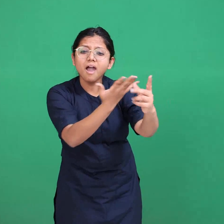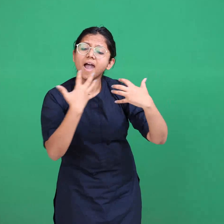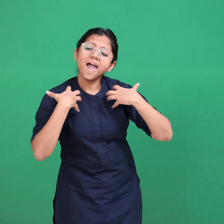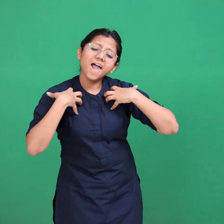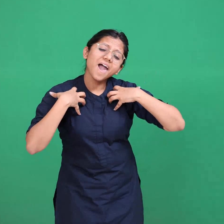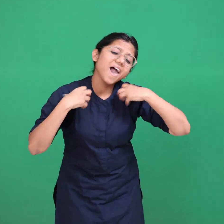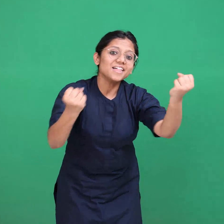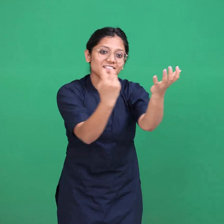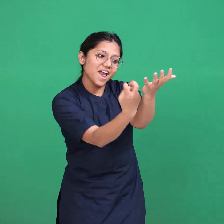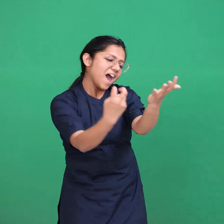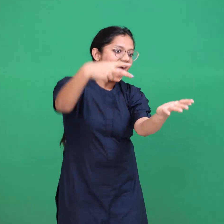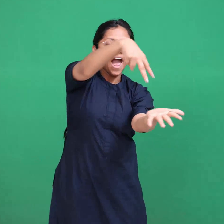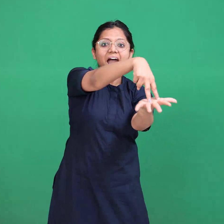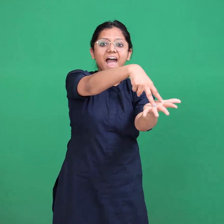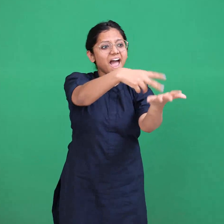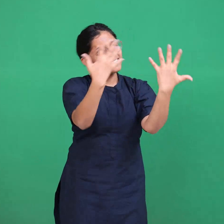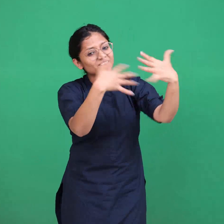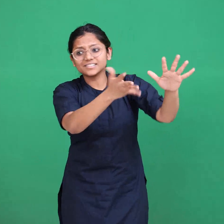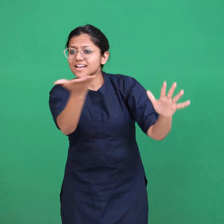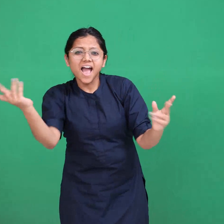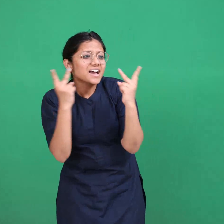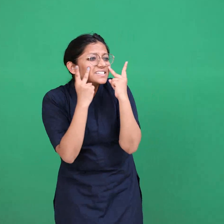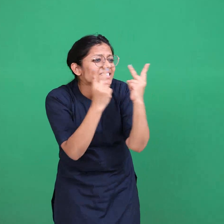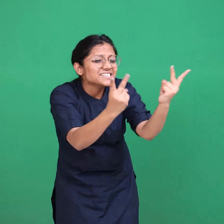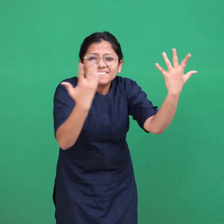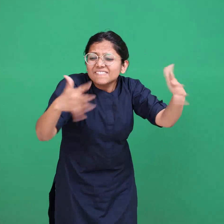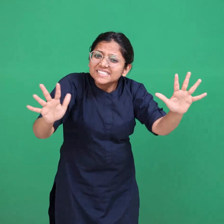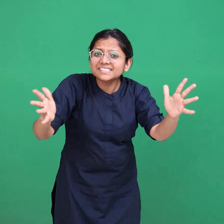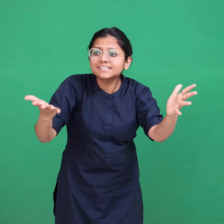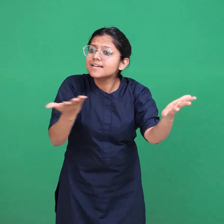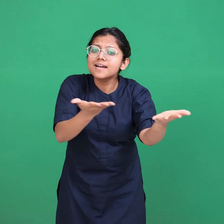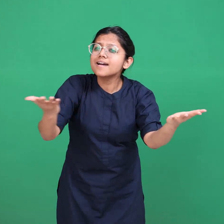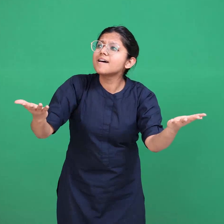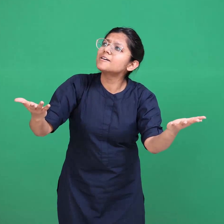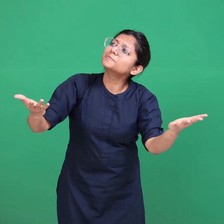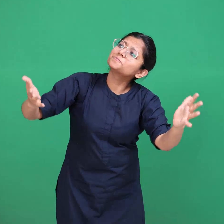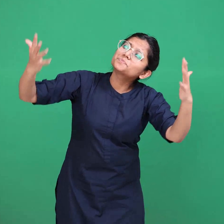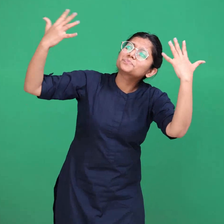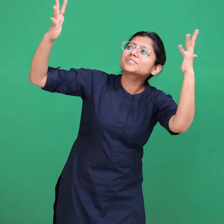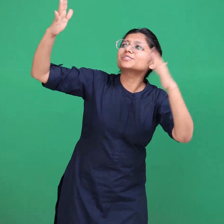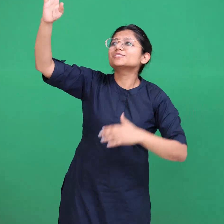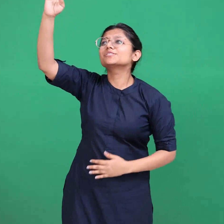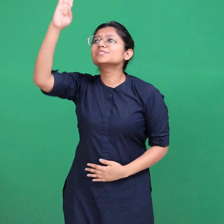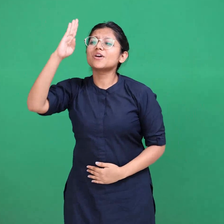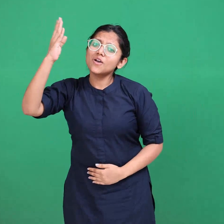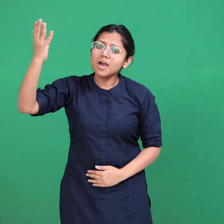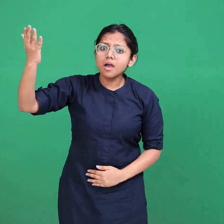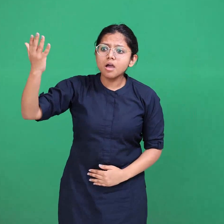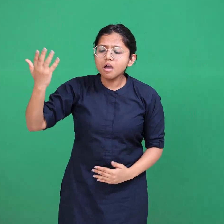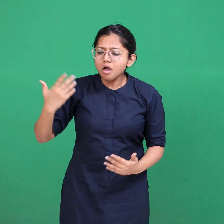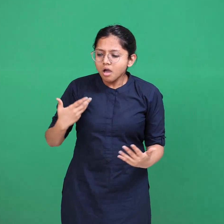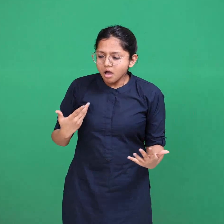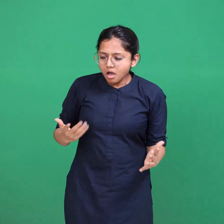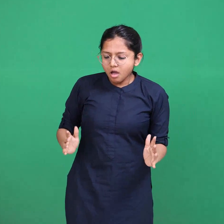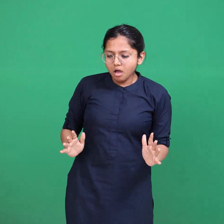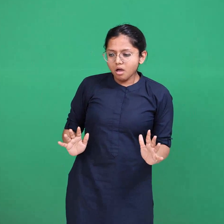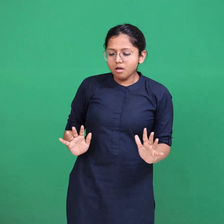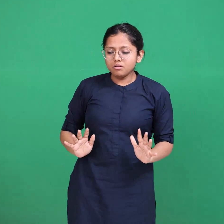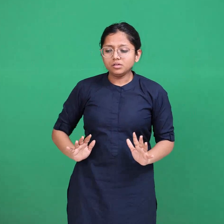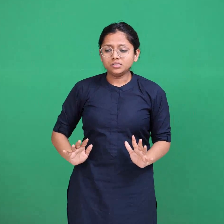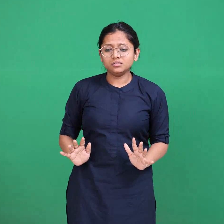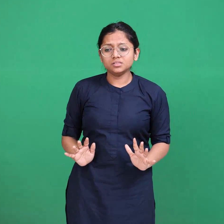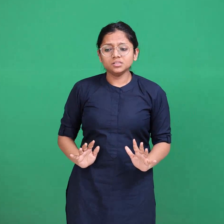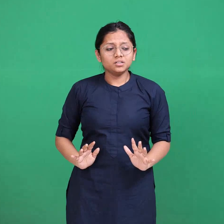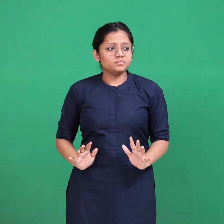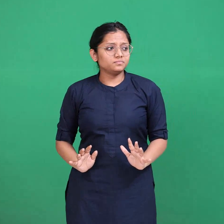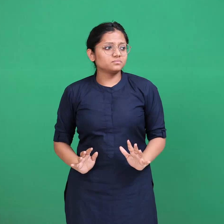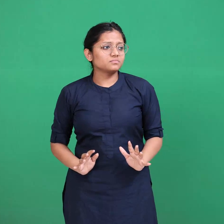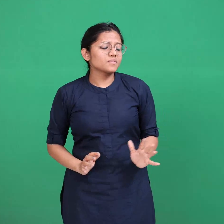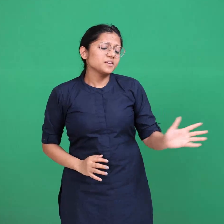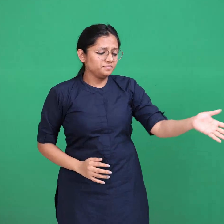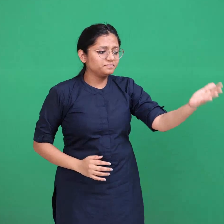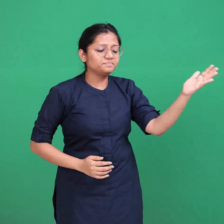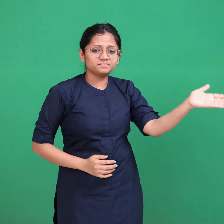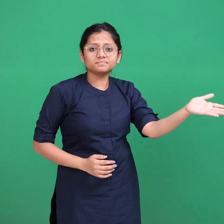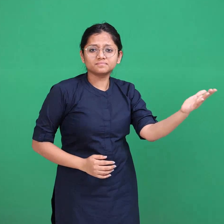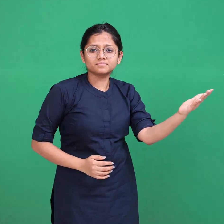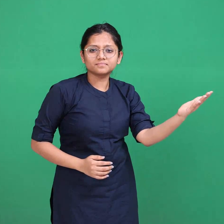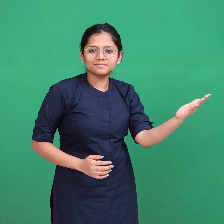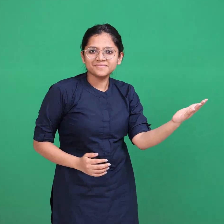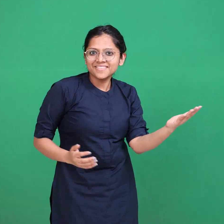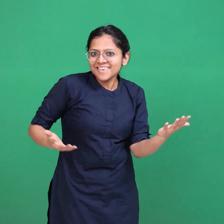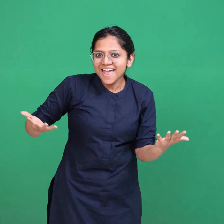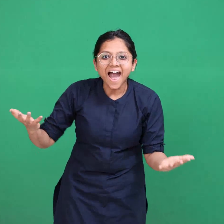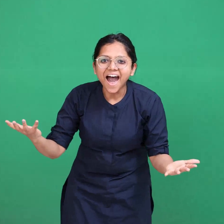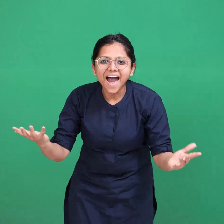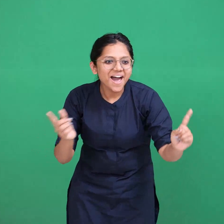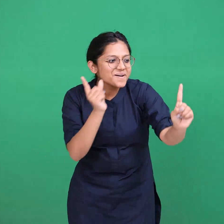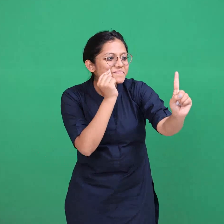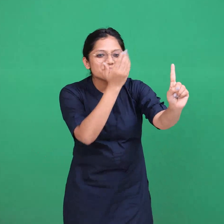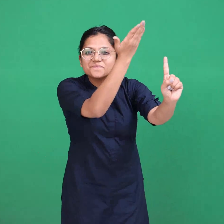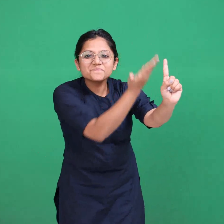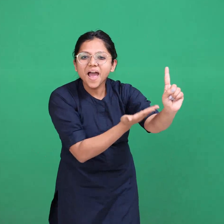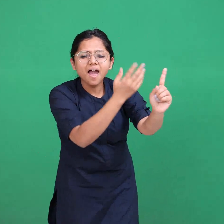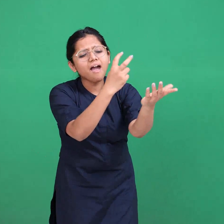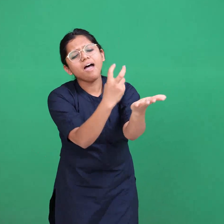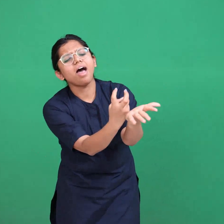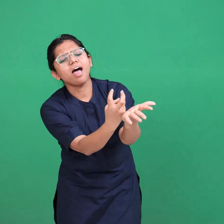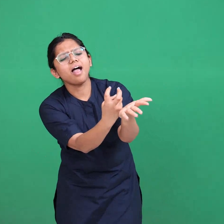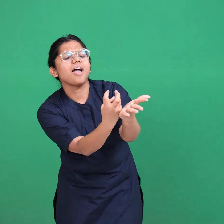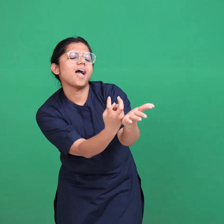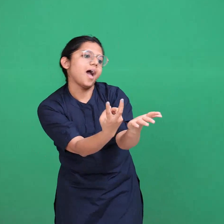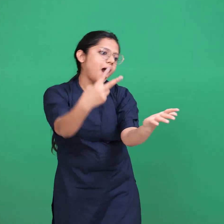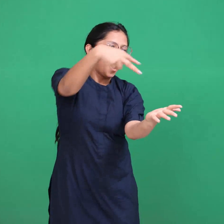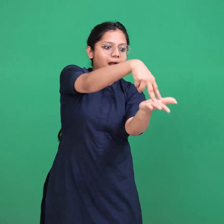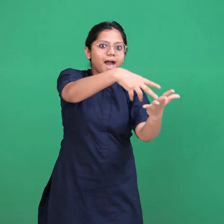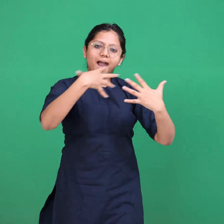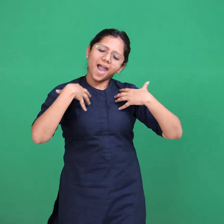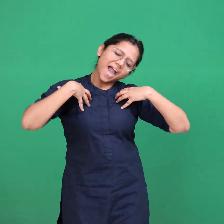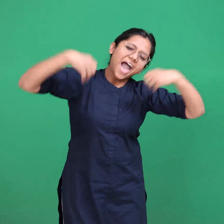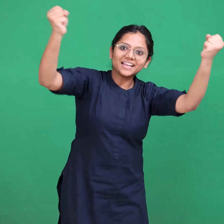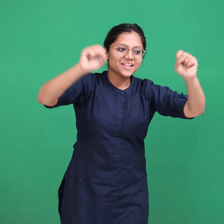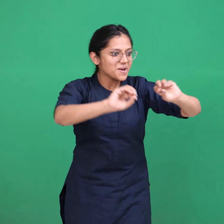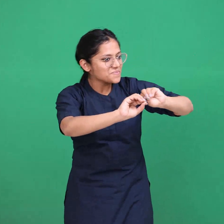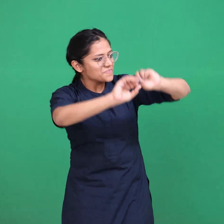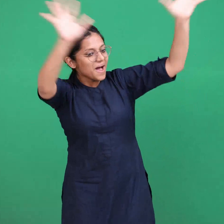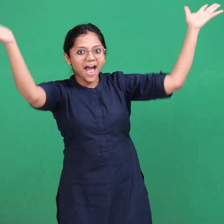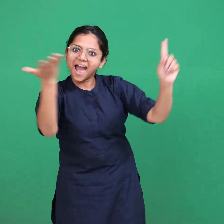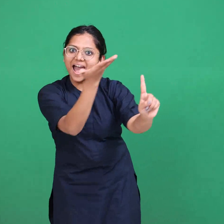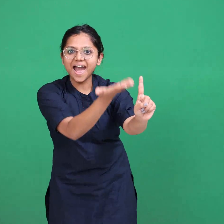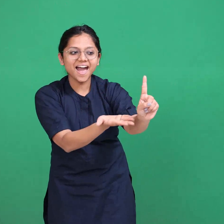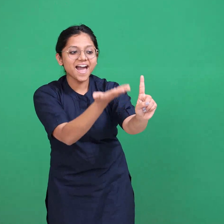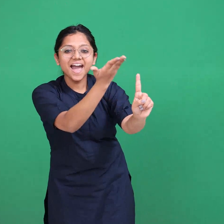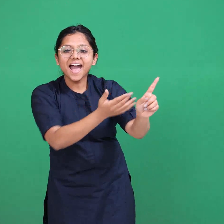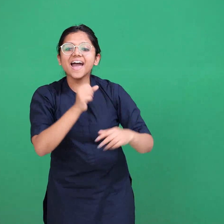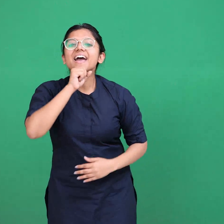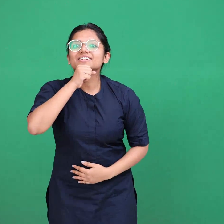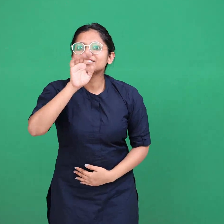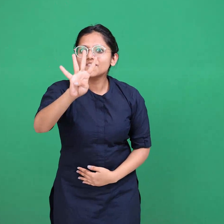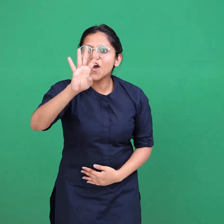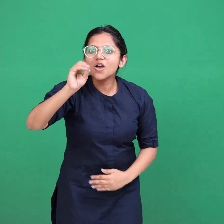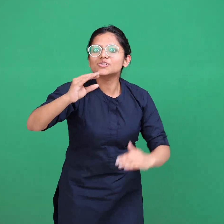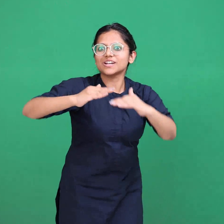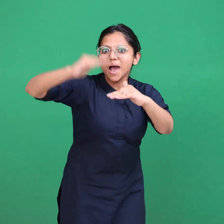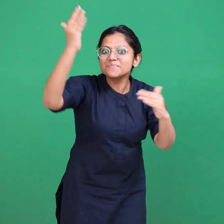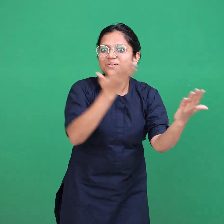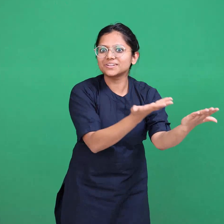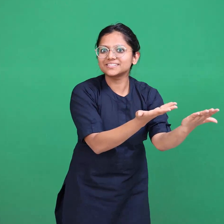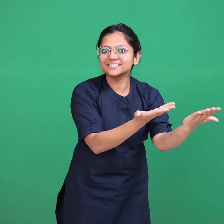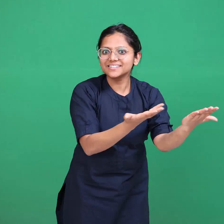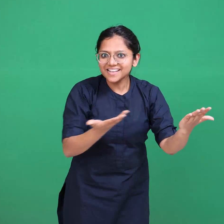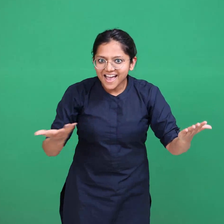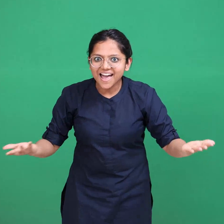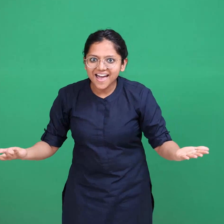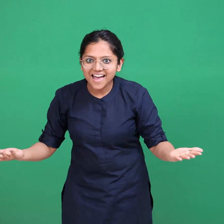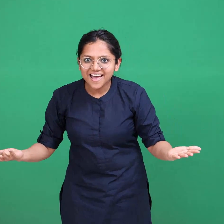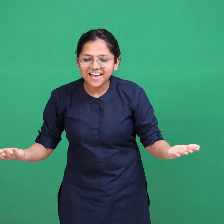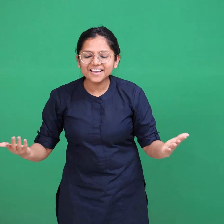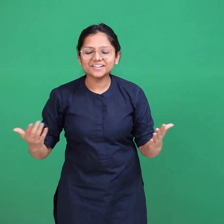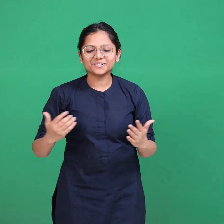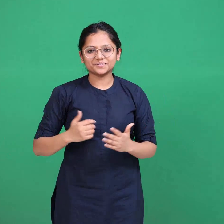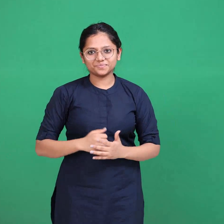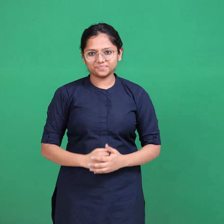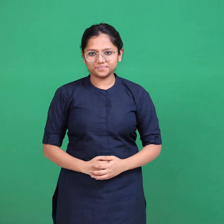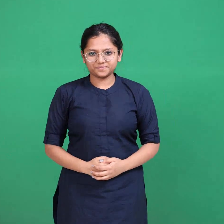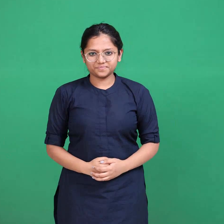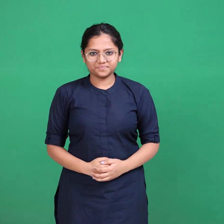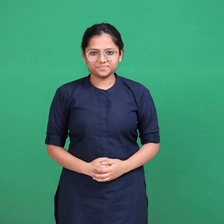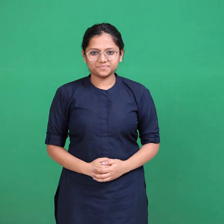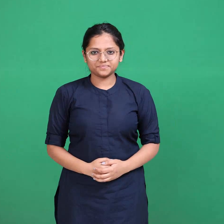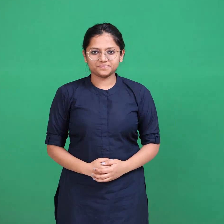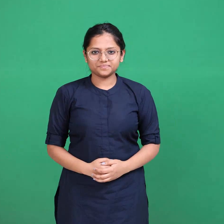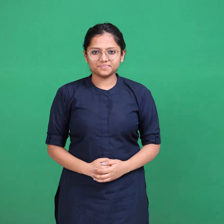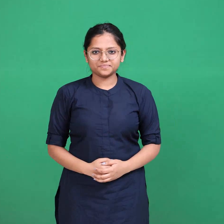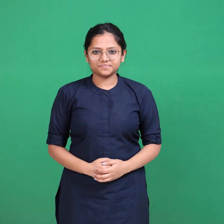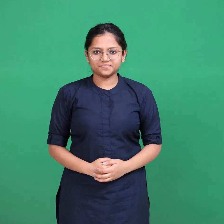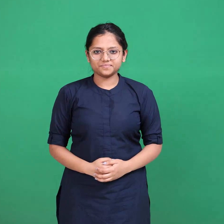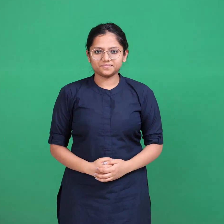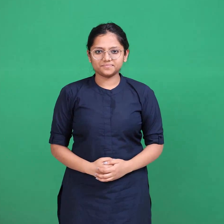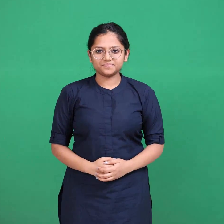For the man who was miraculously healed was over forty years old.